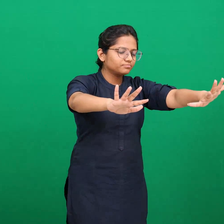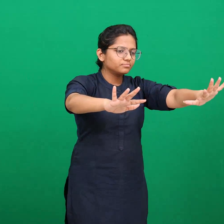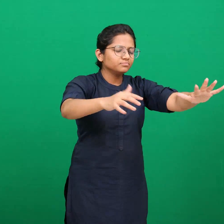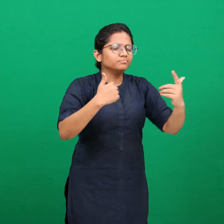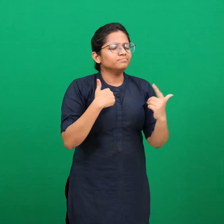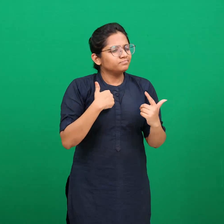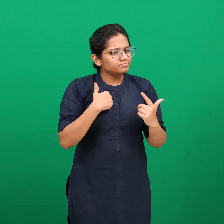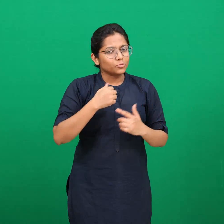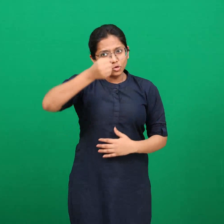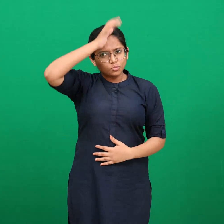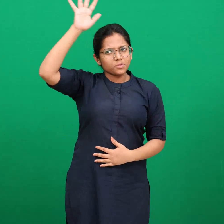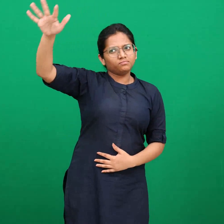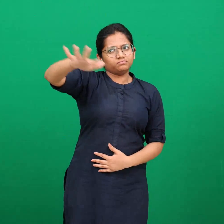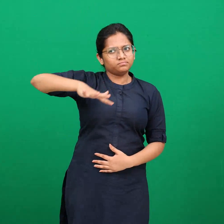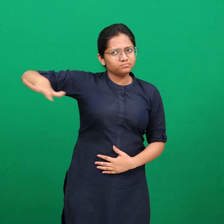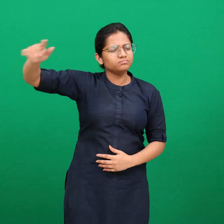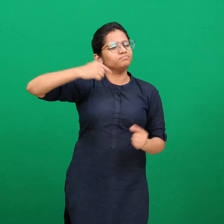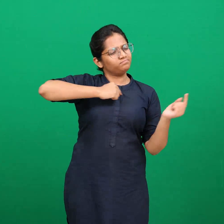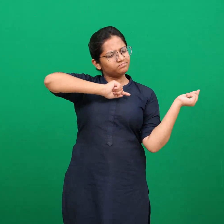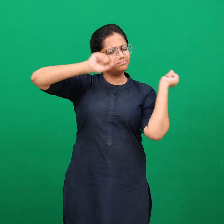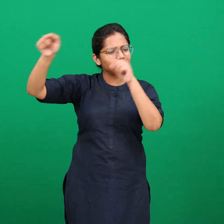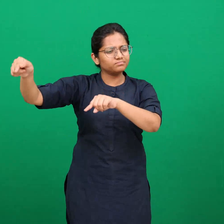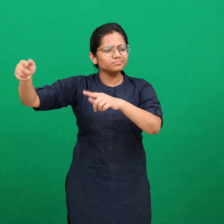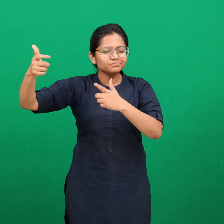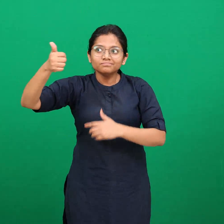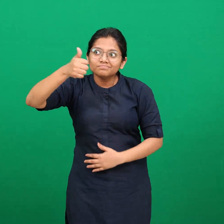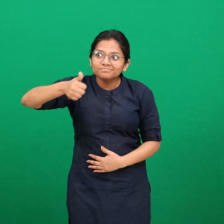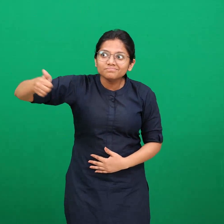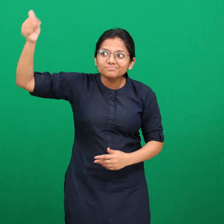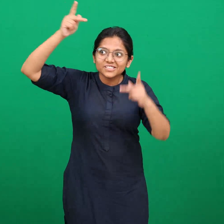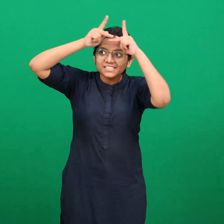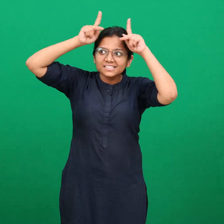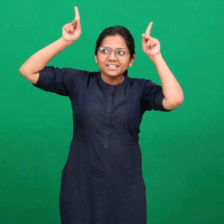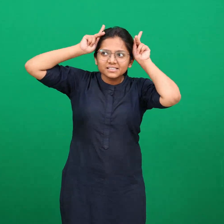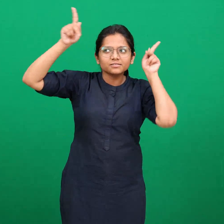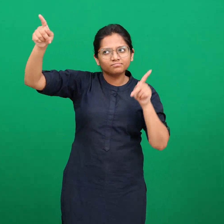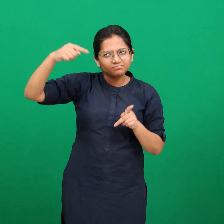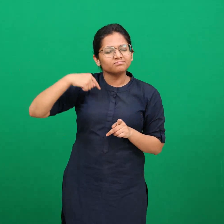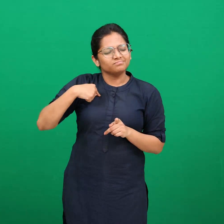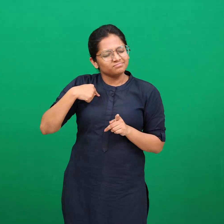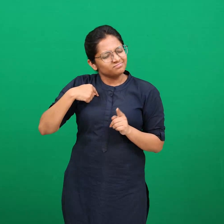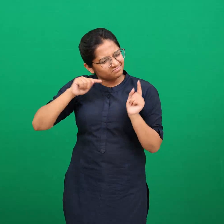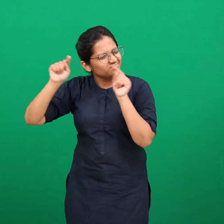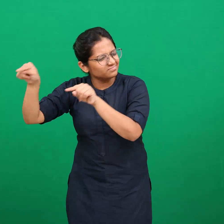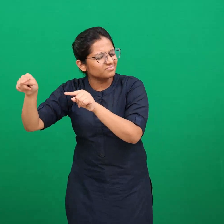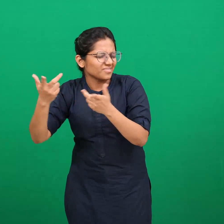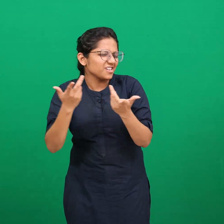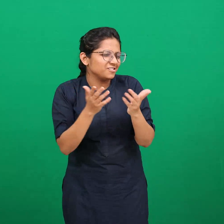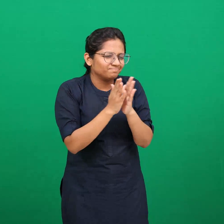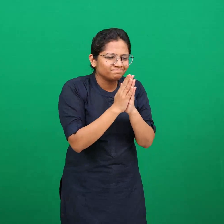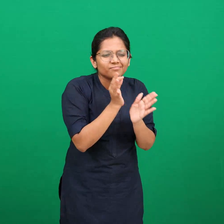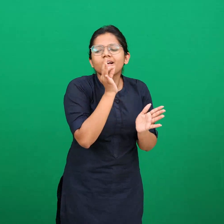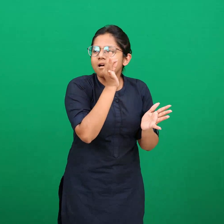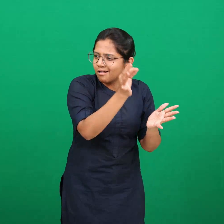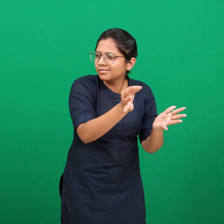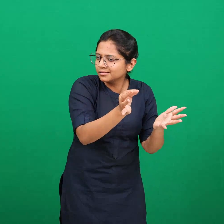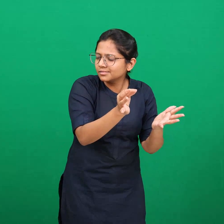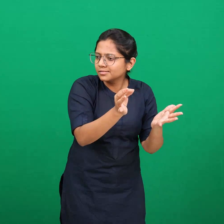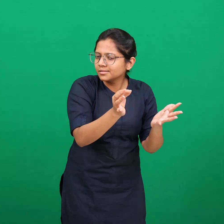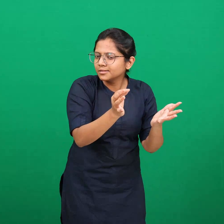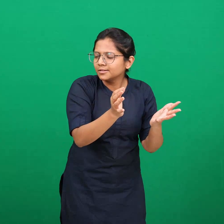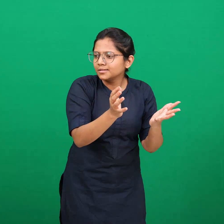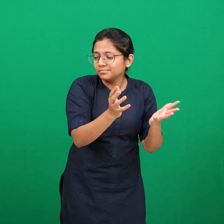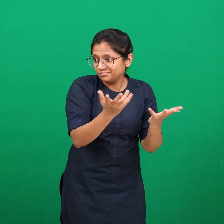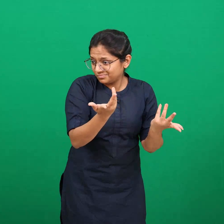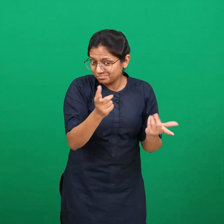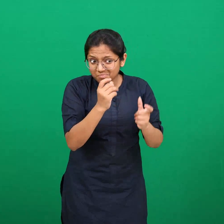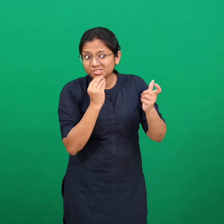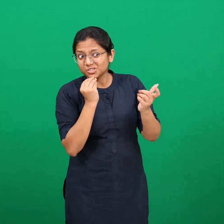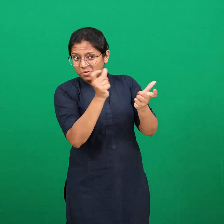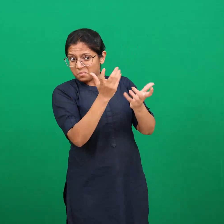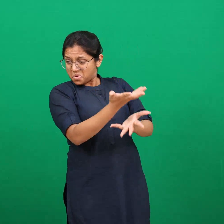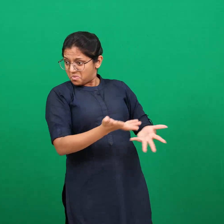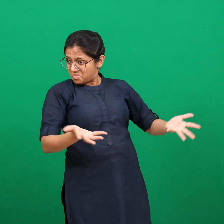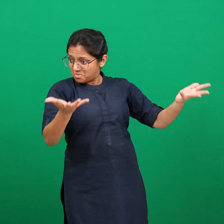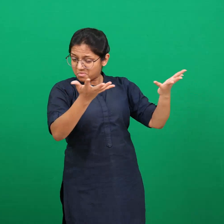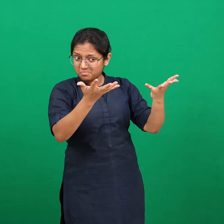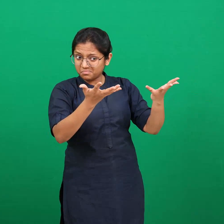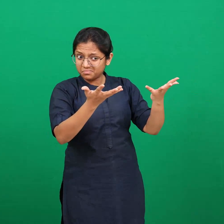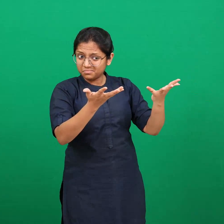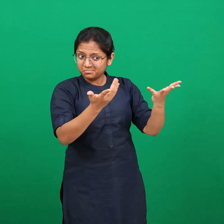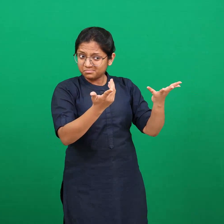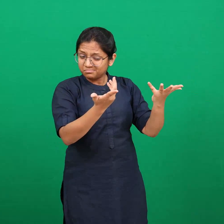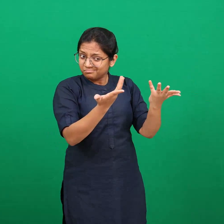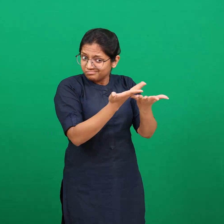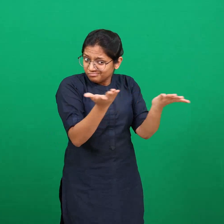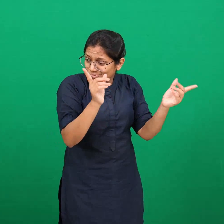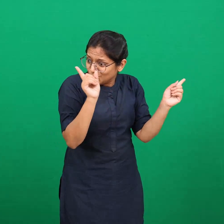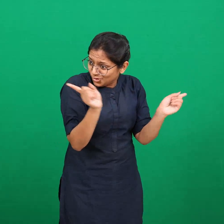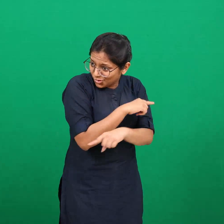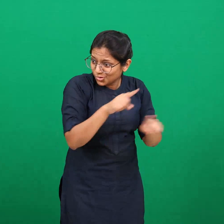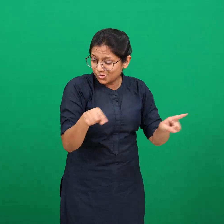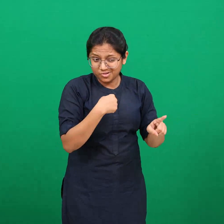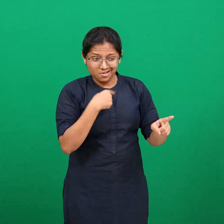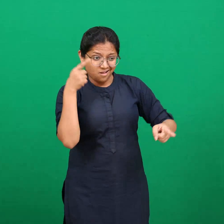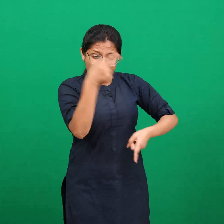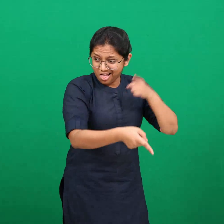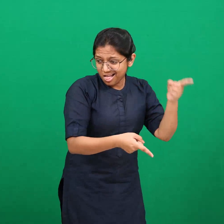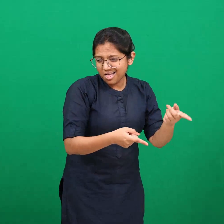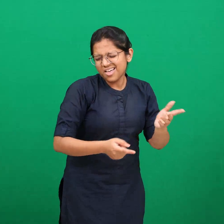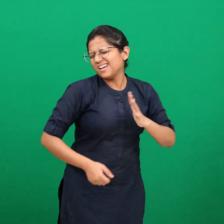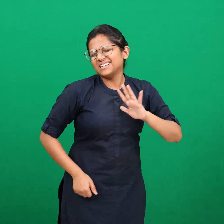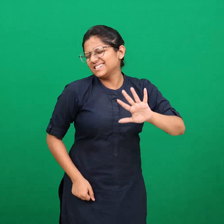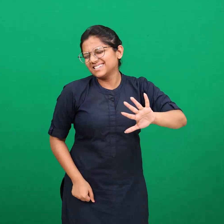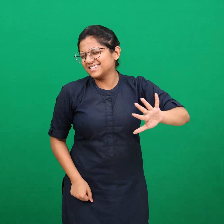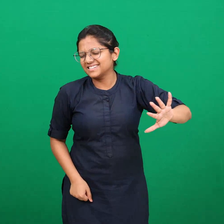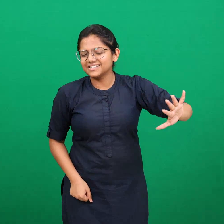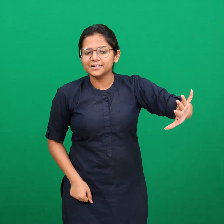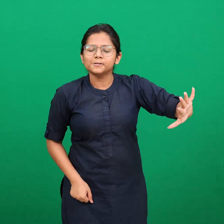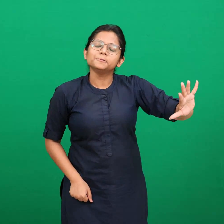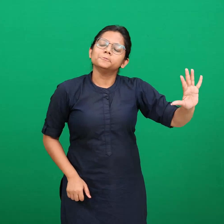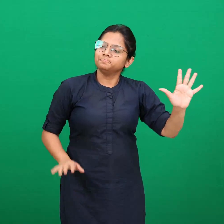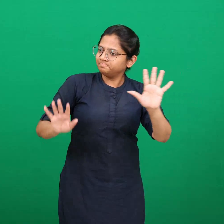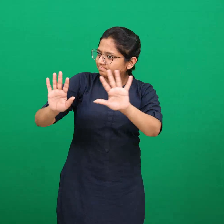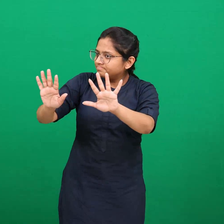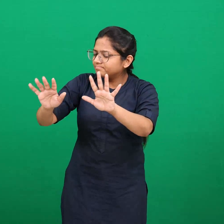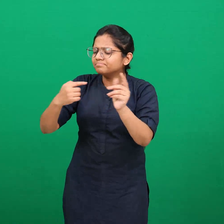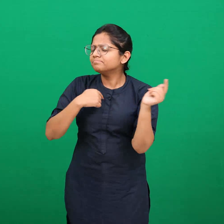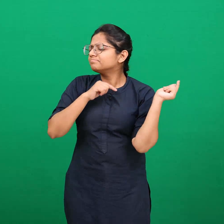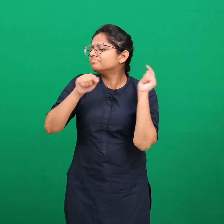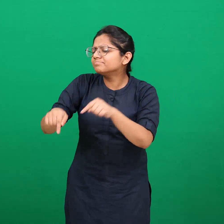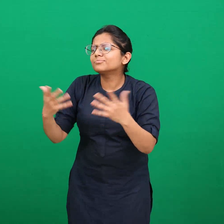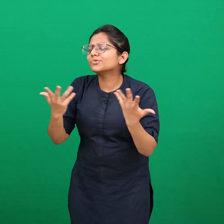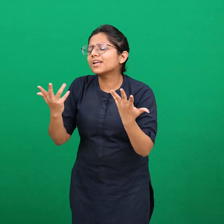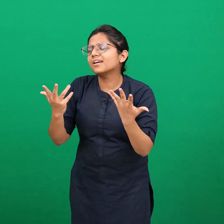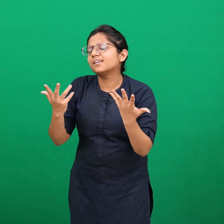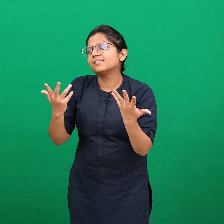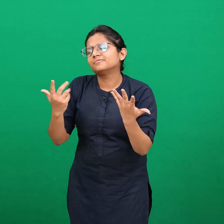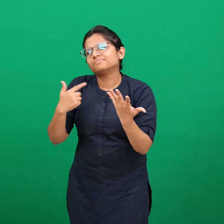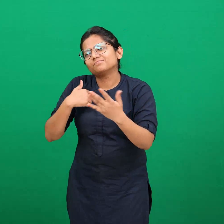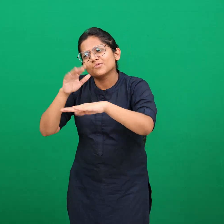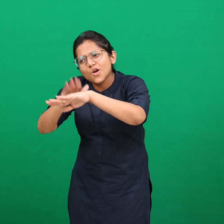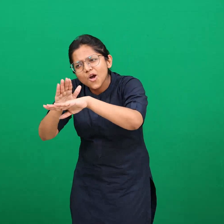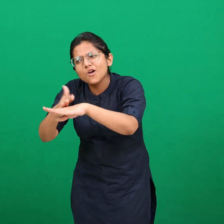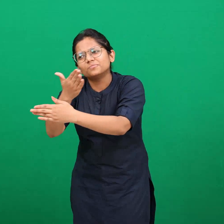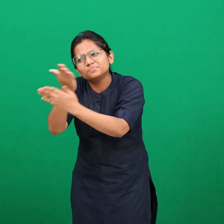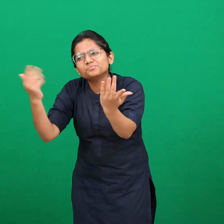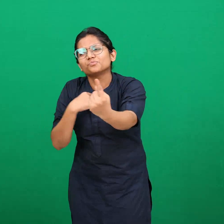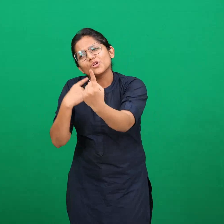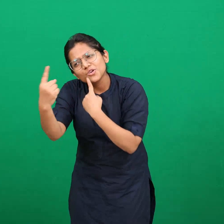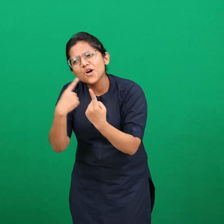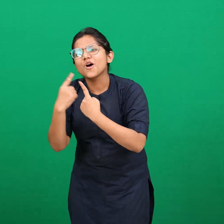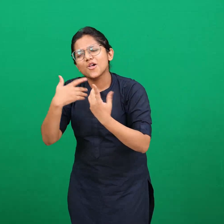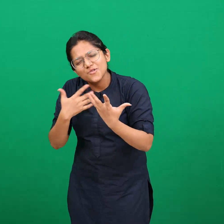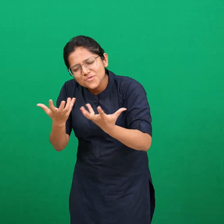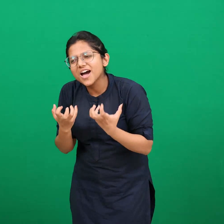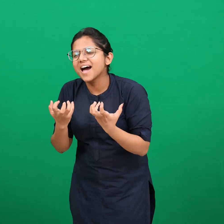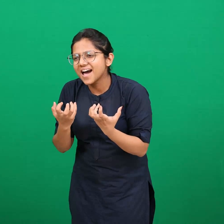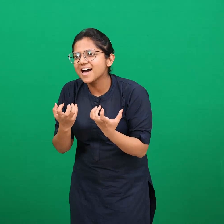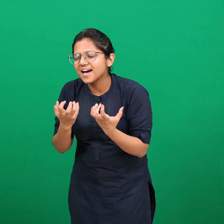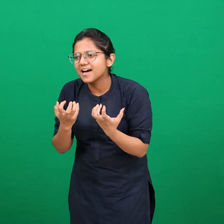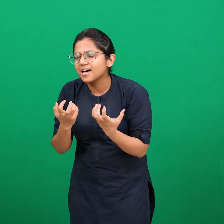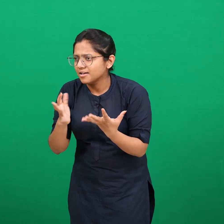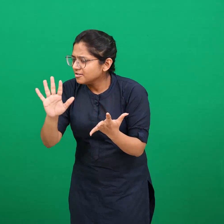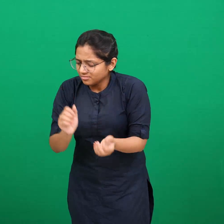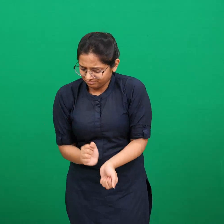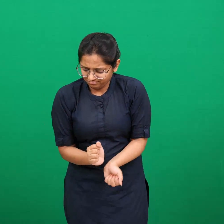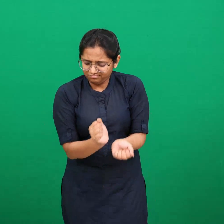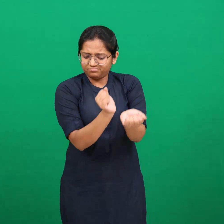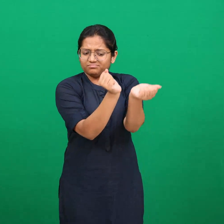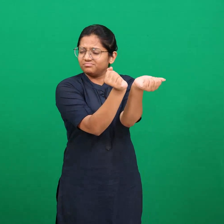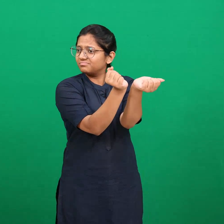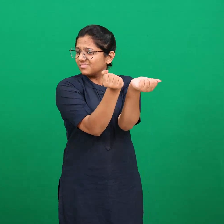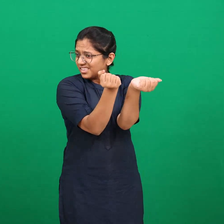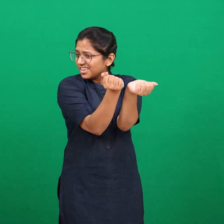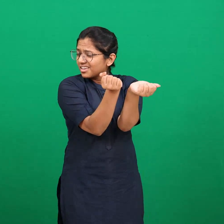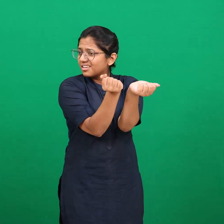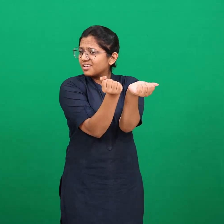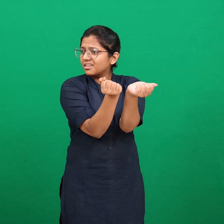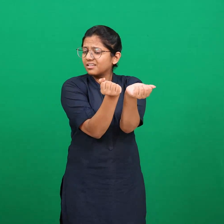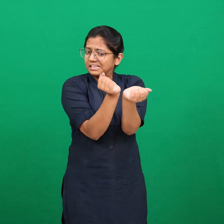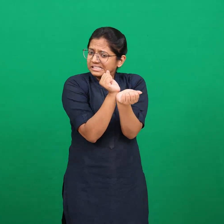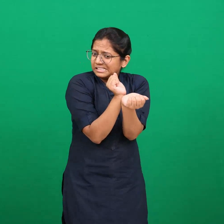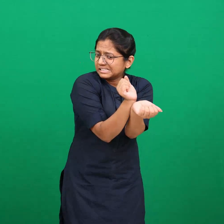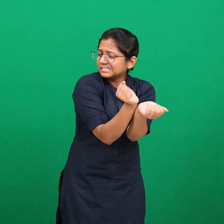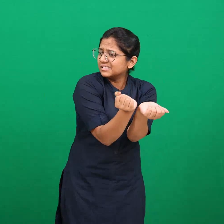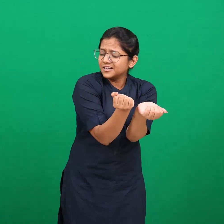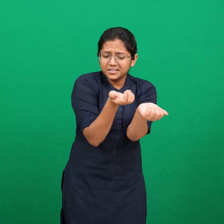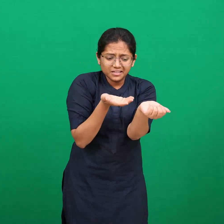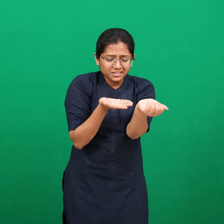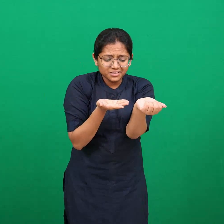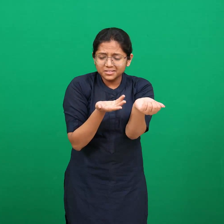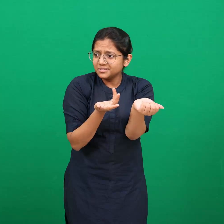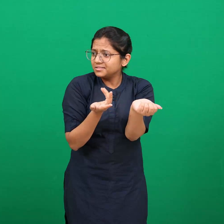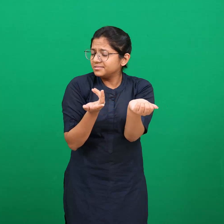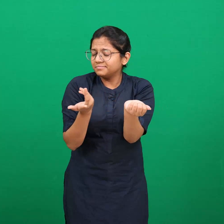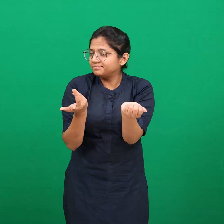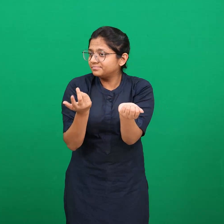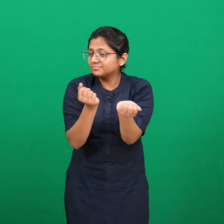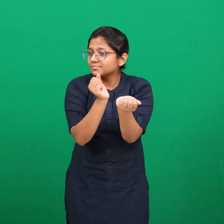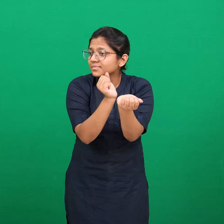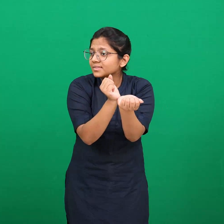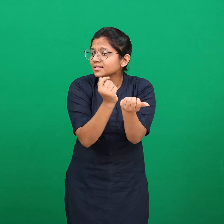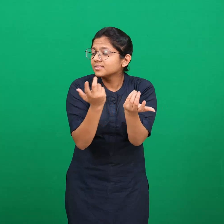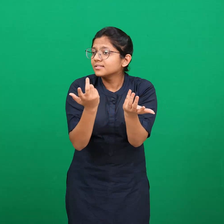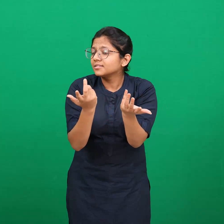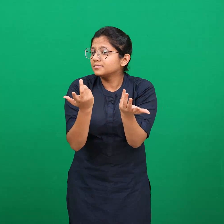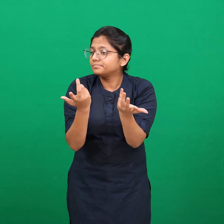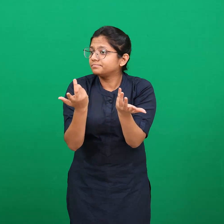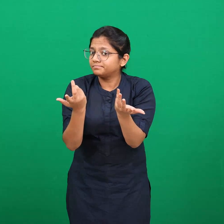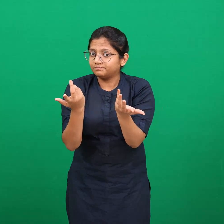But when the Jews objected, I was compelled to appeal to Caesar, even though I have no charge to bring against my nation.